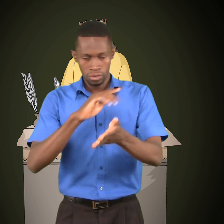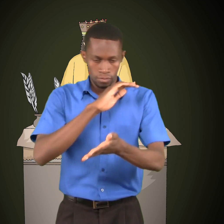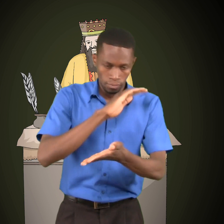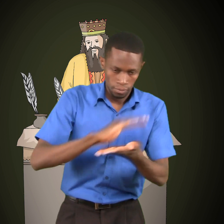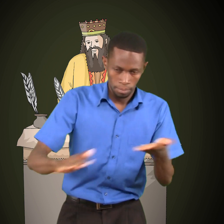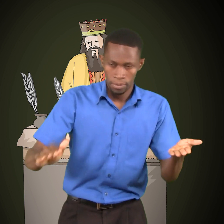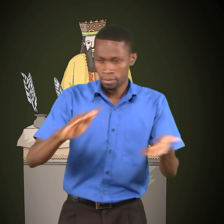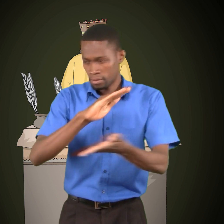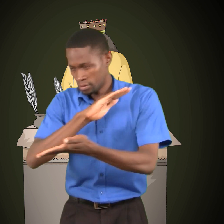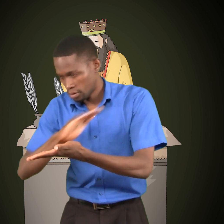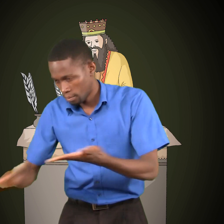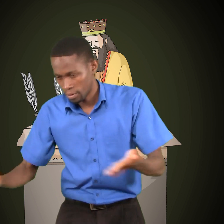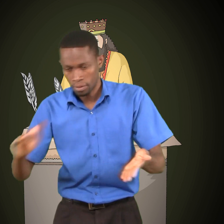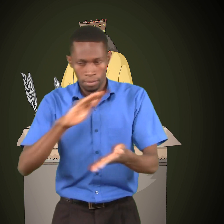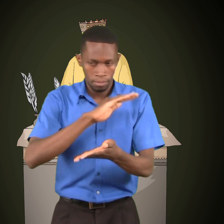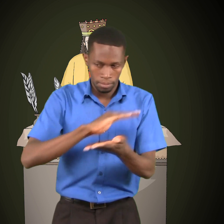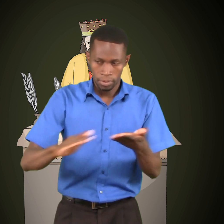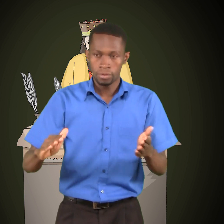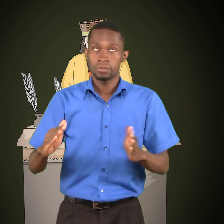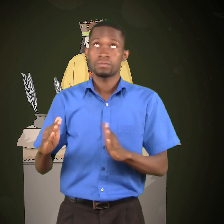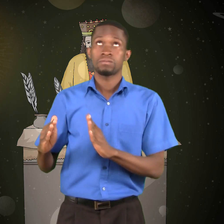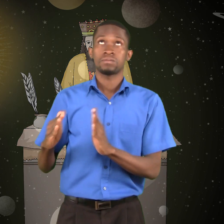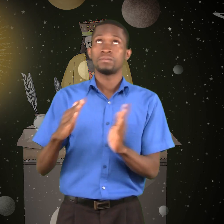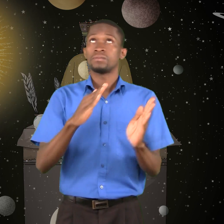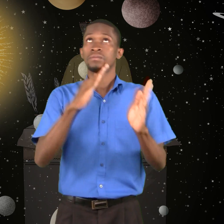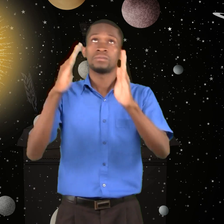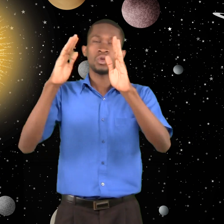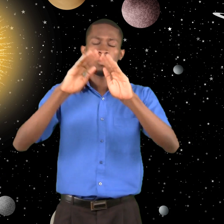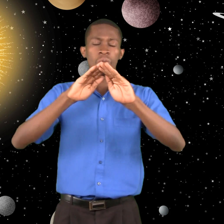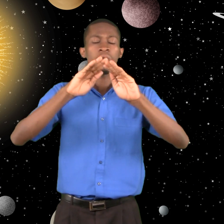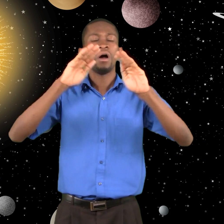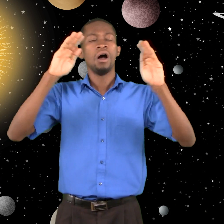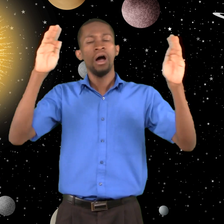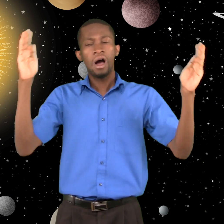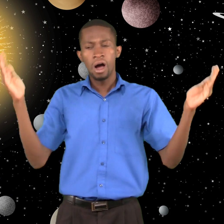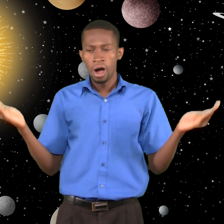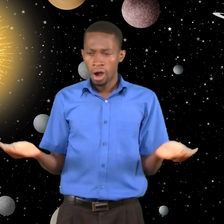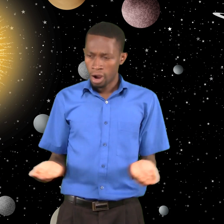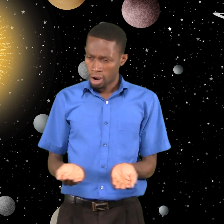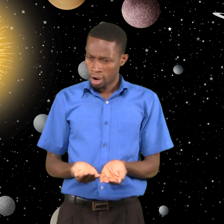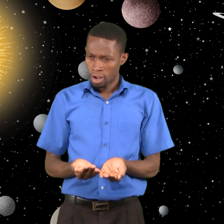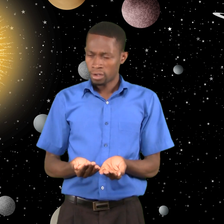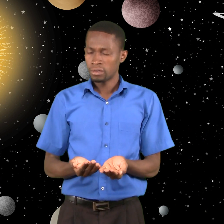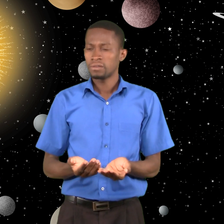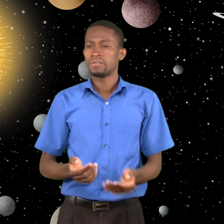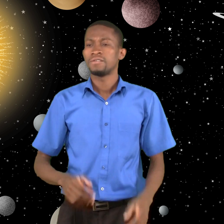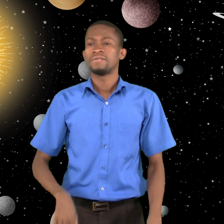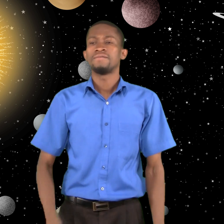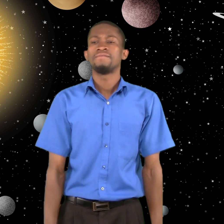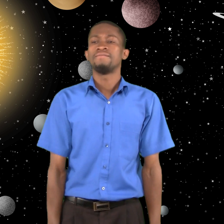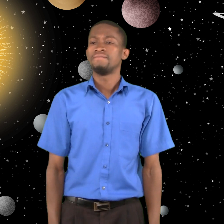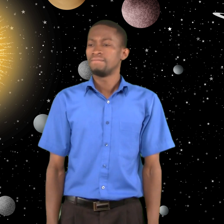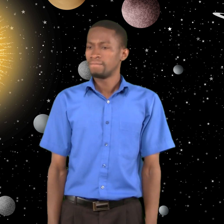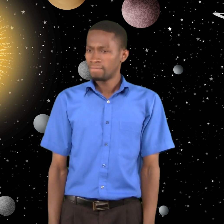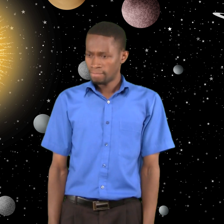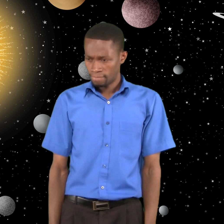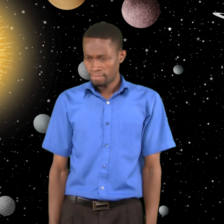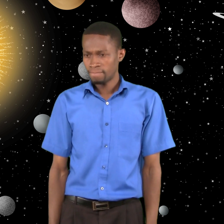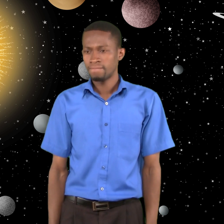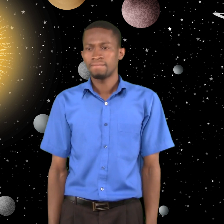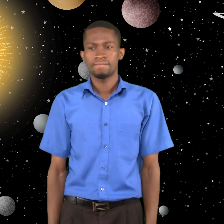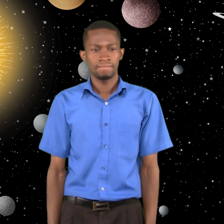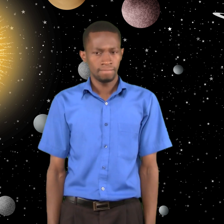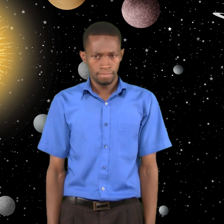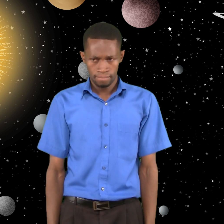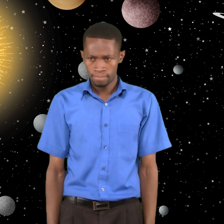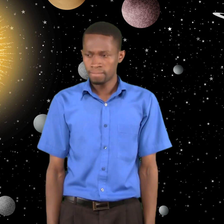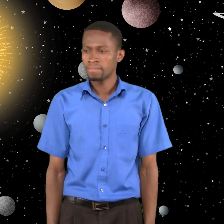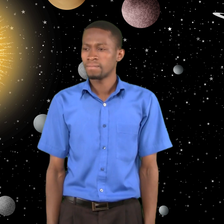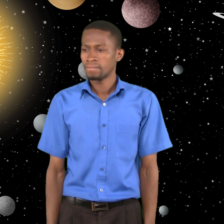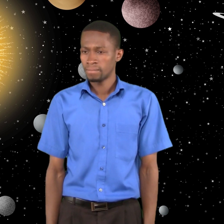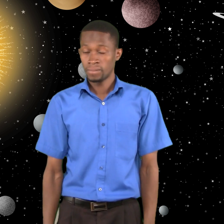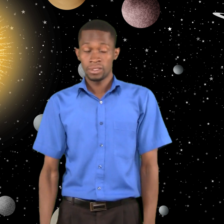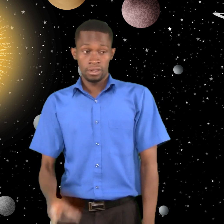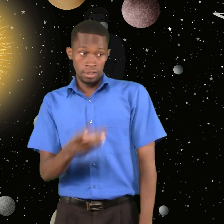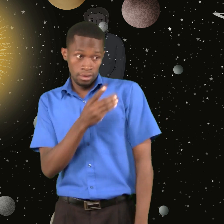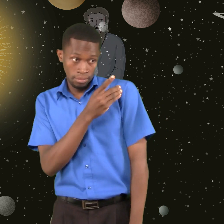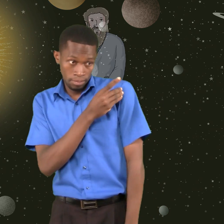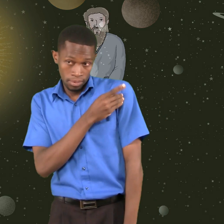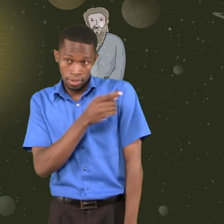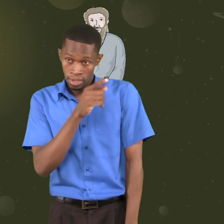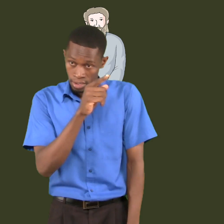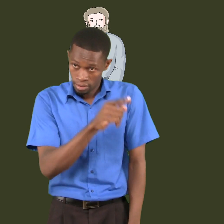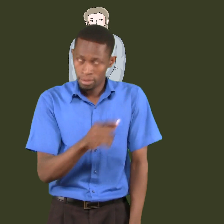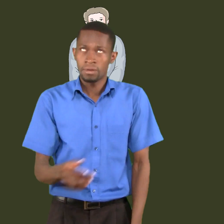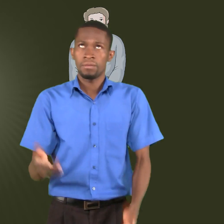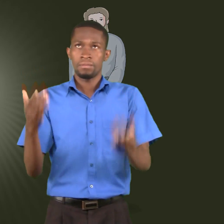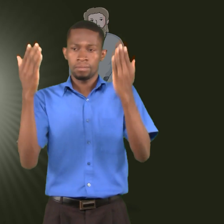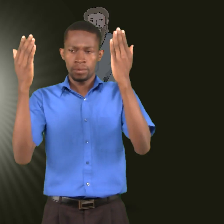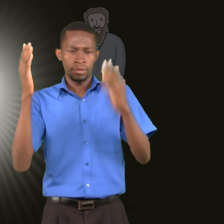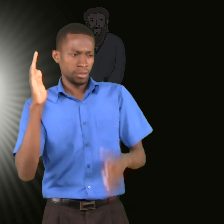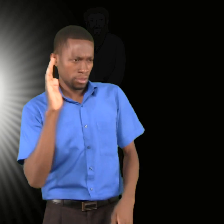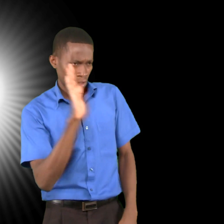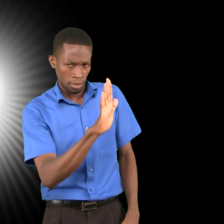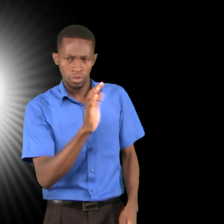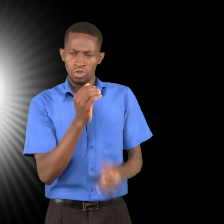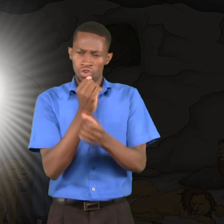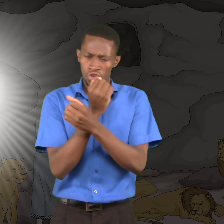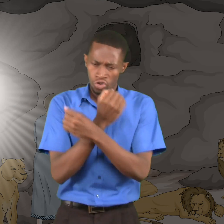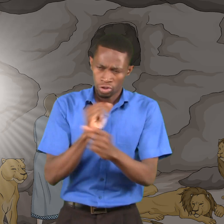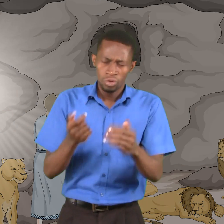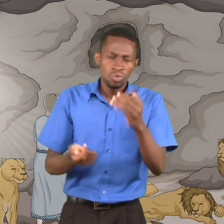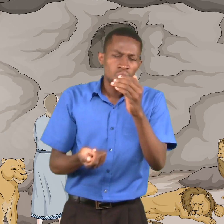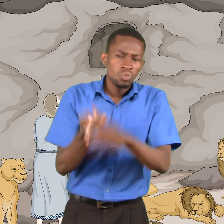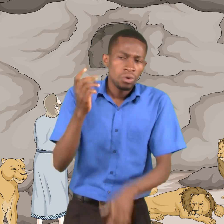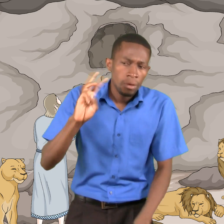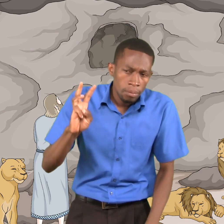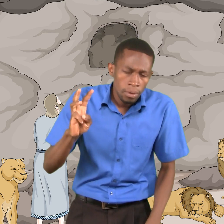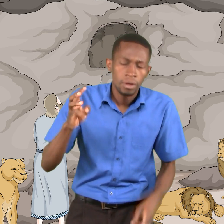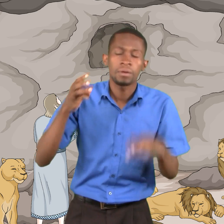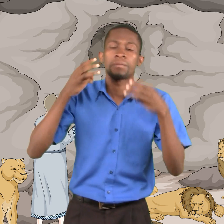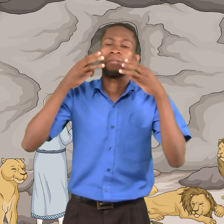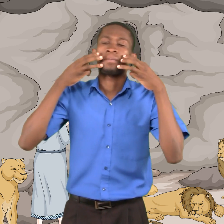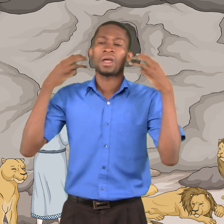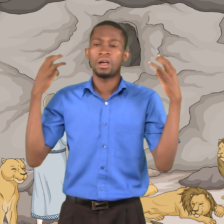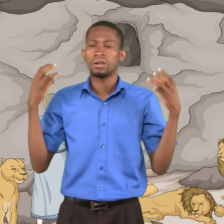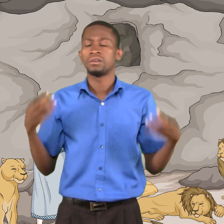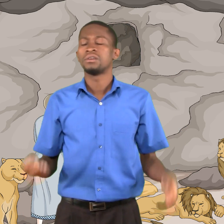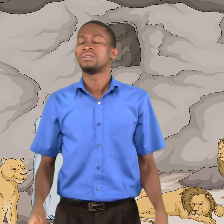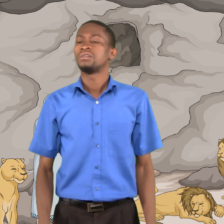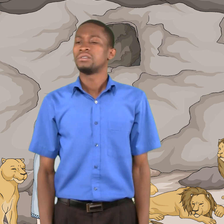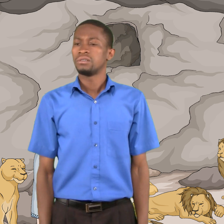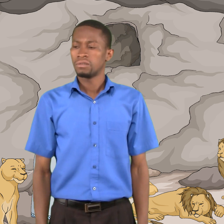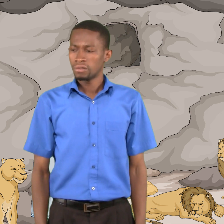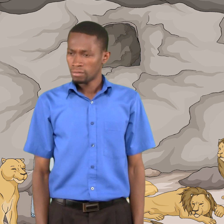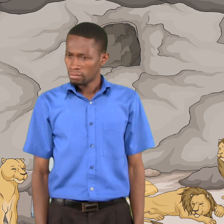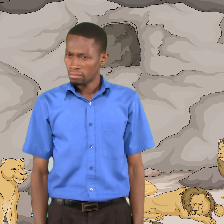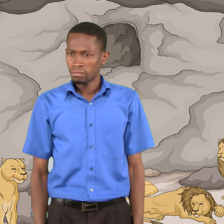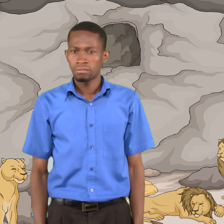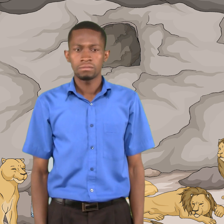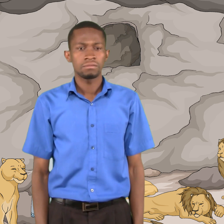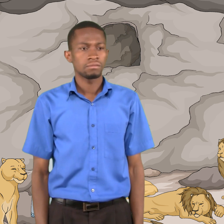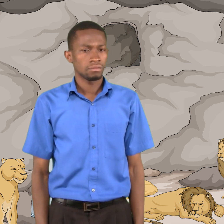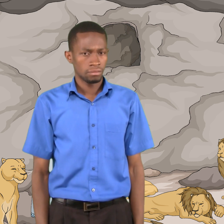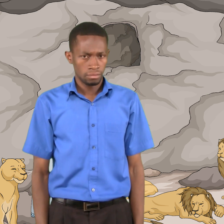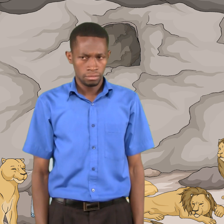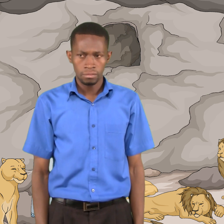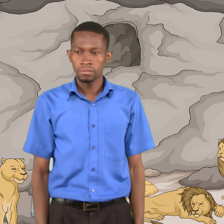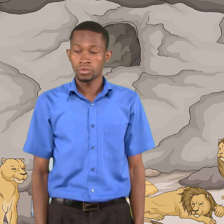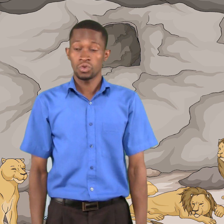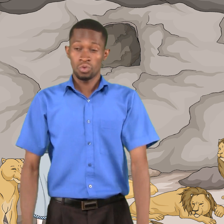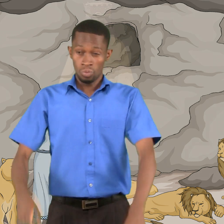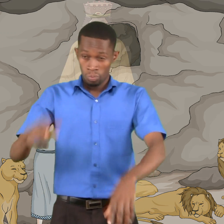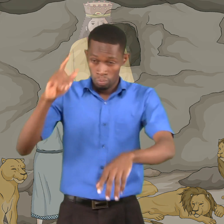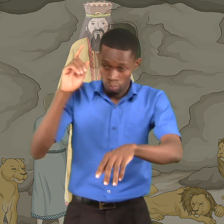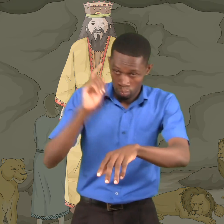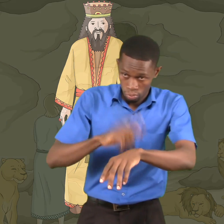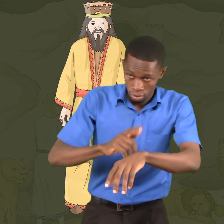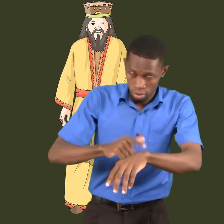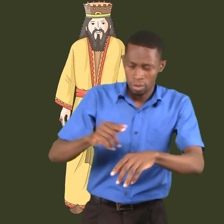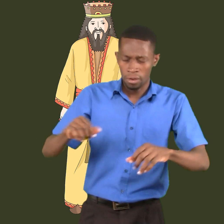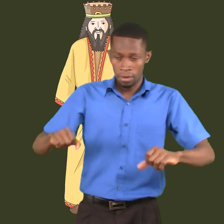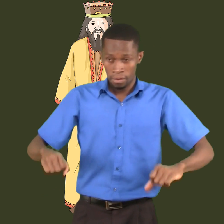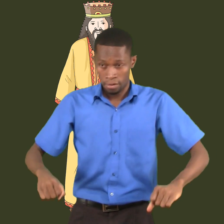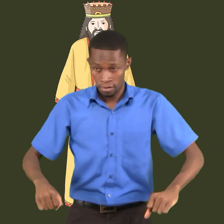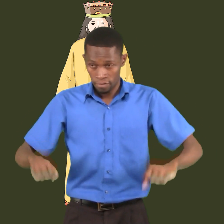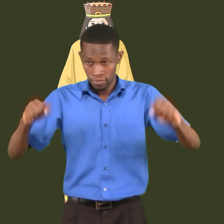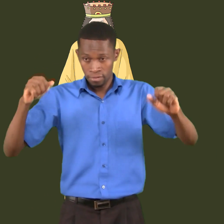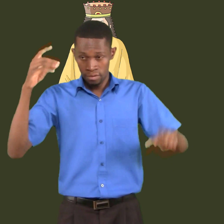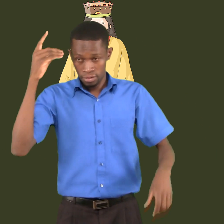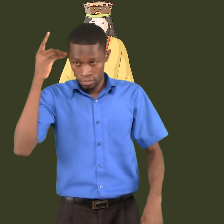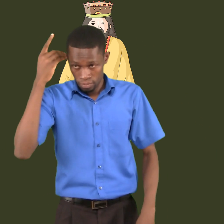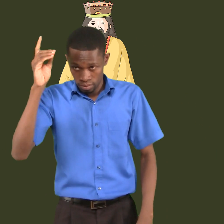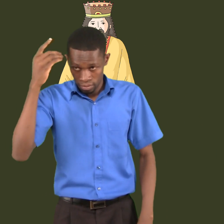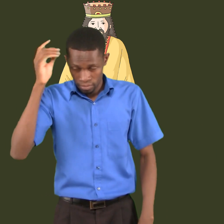He performs signs and wonders in the heavens and on the earth, for He has rescued Daniel from the power of the lions.”